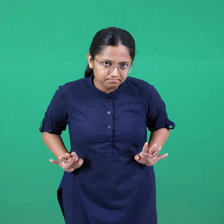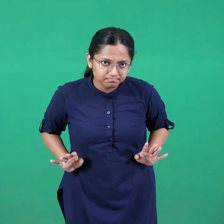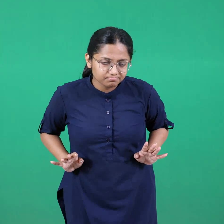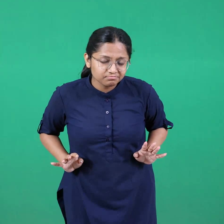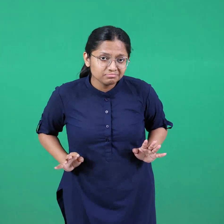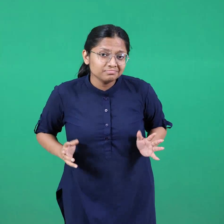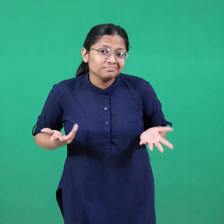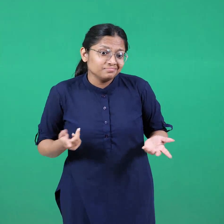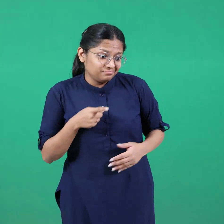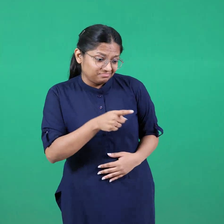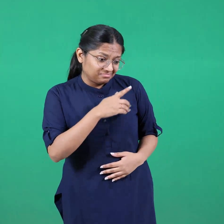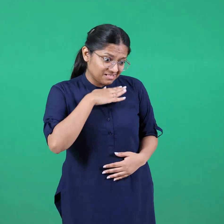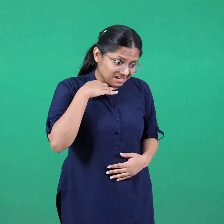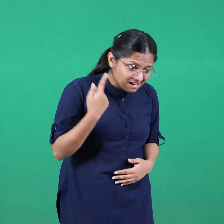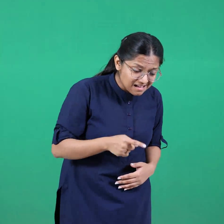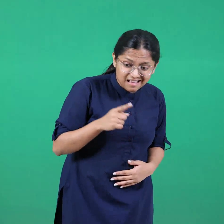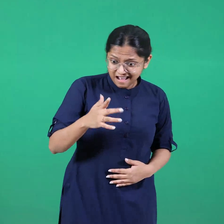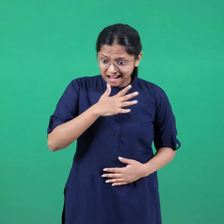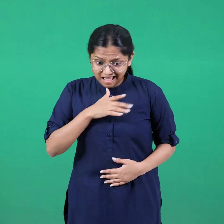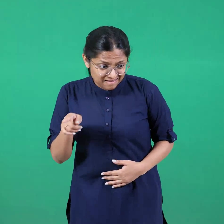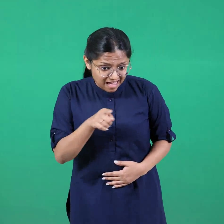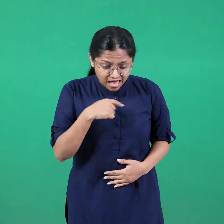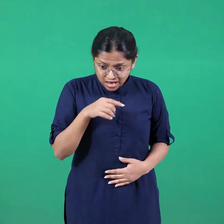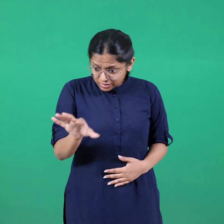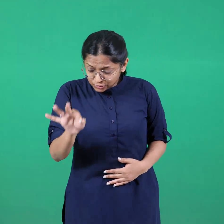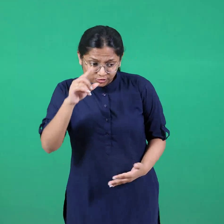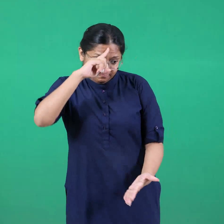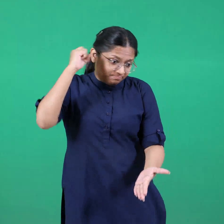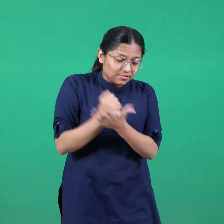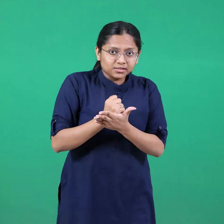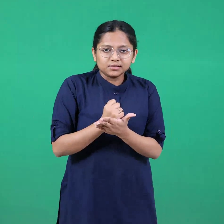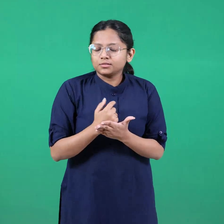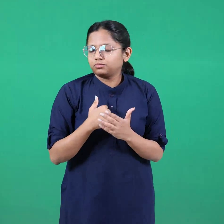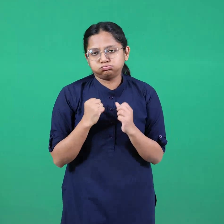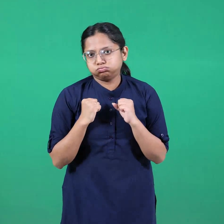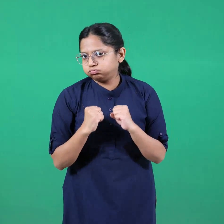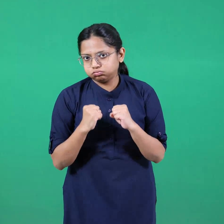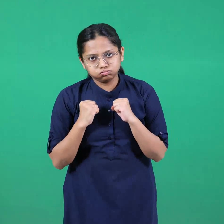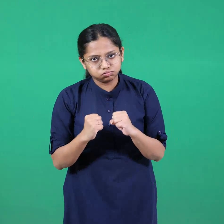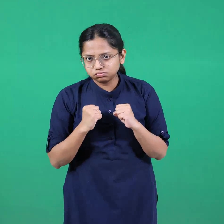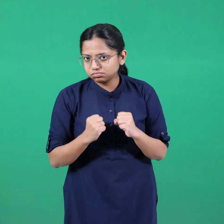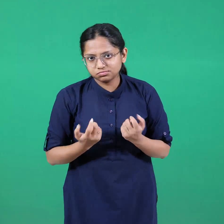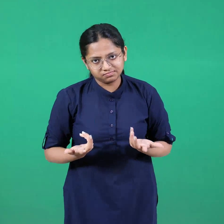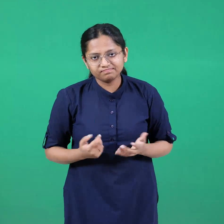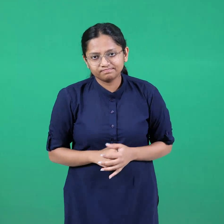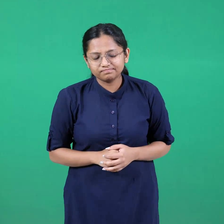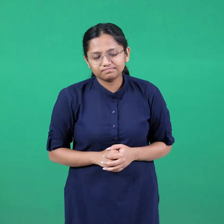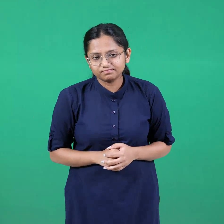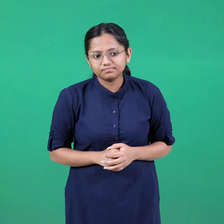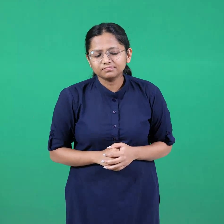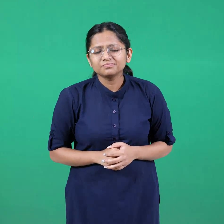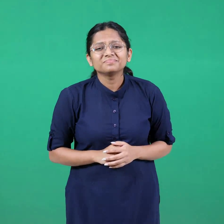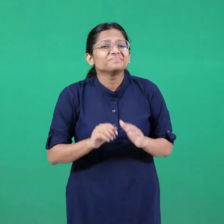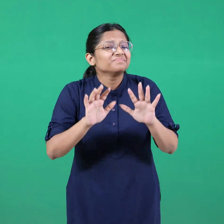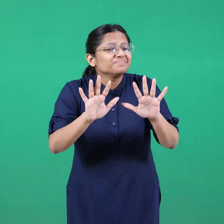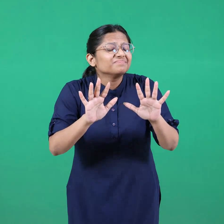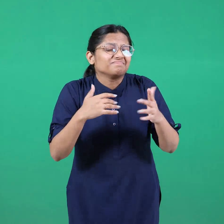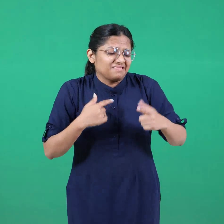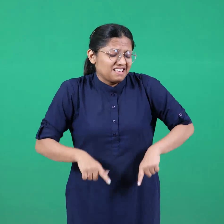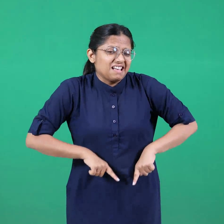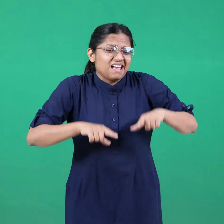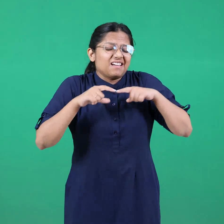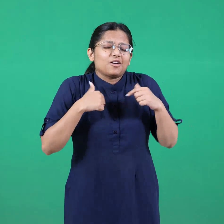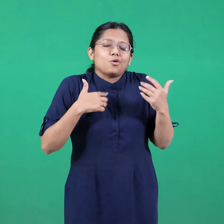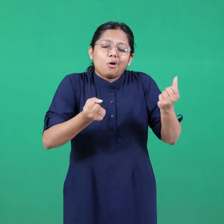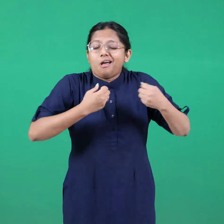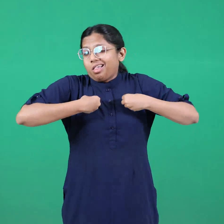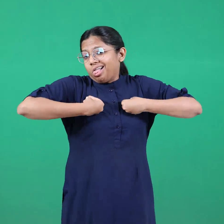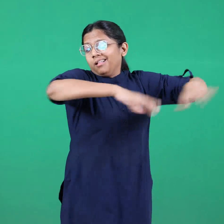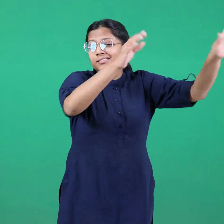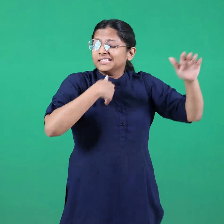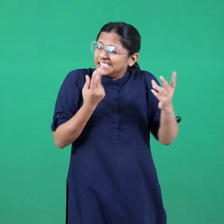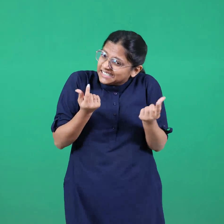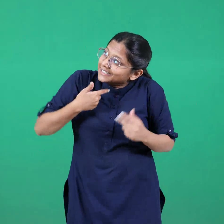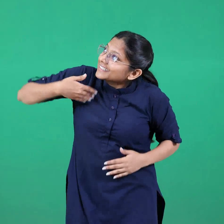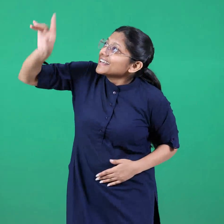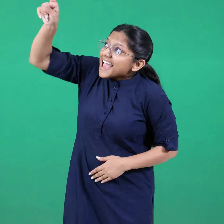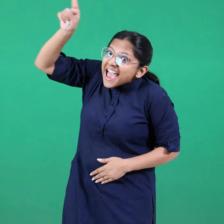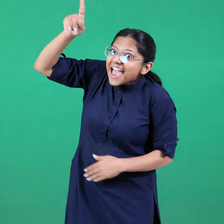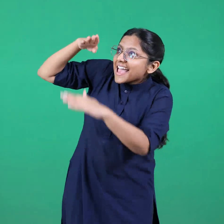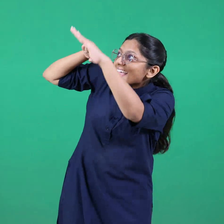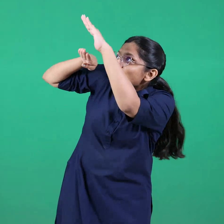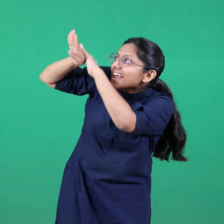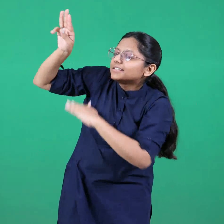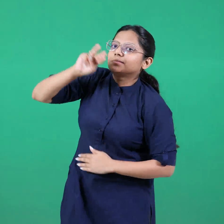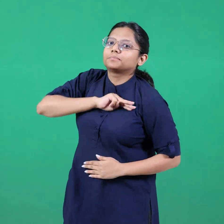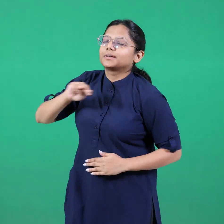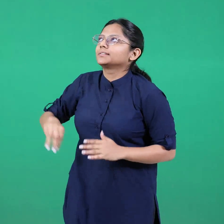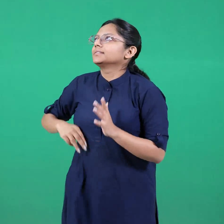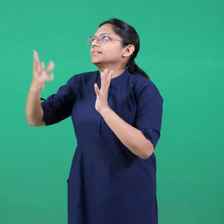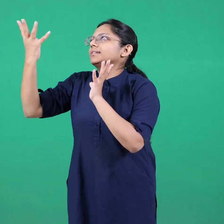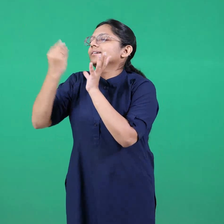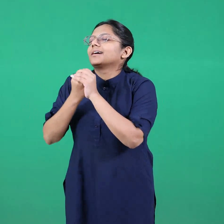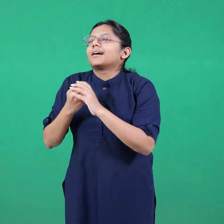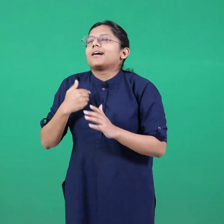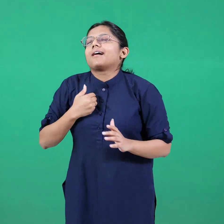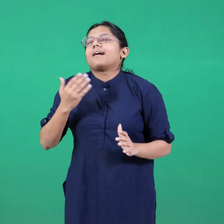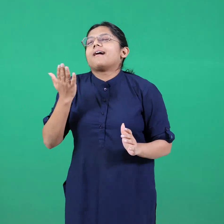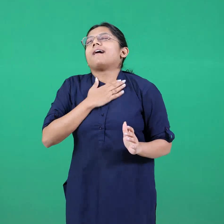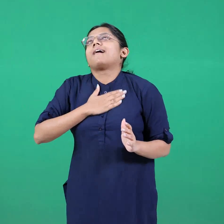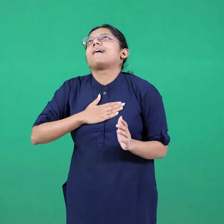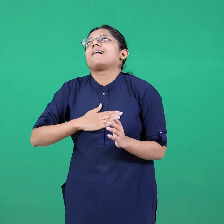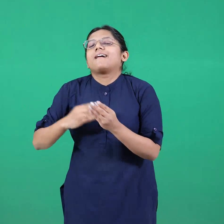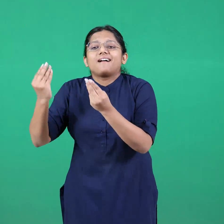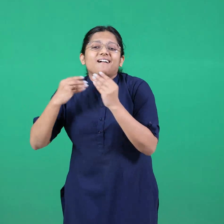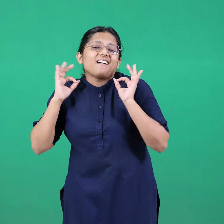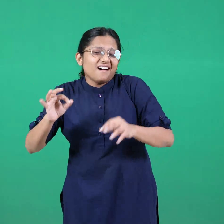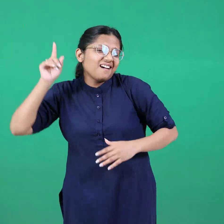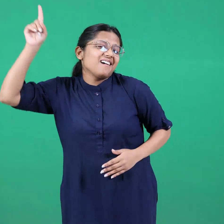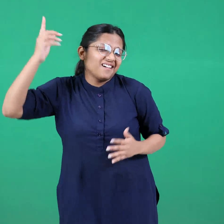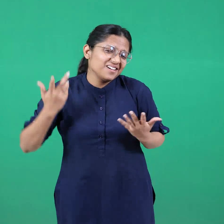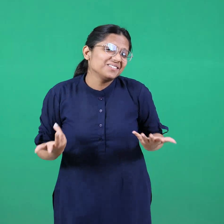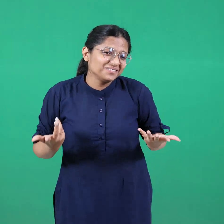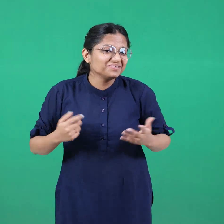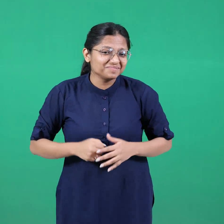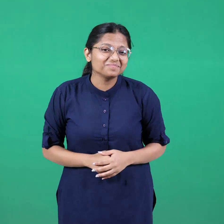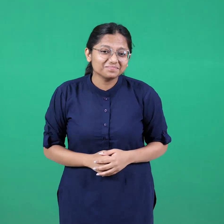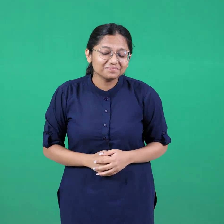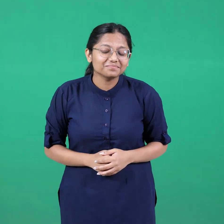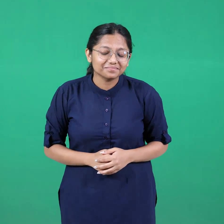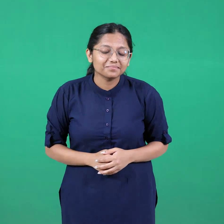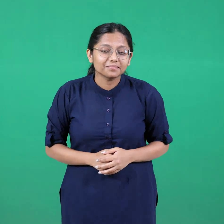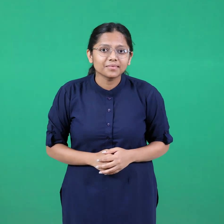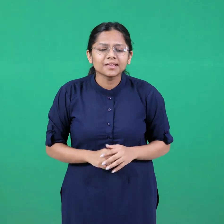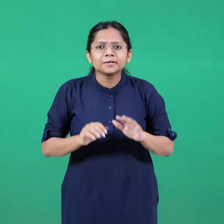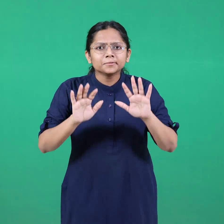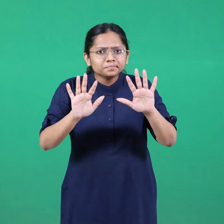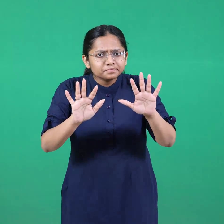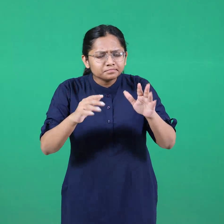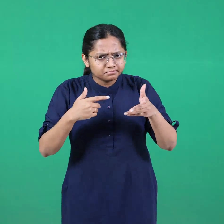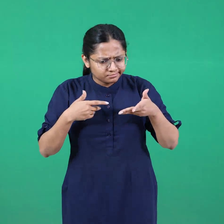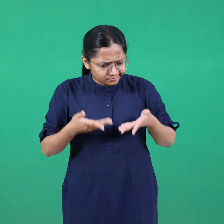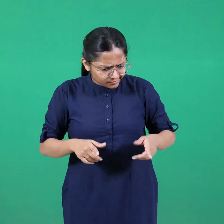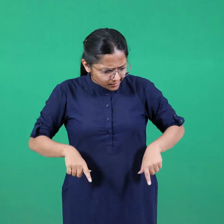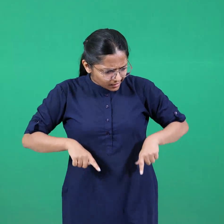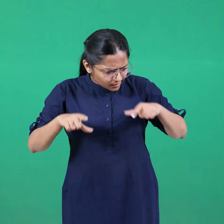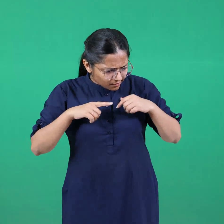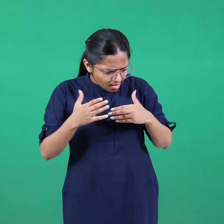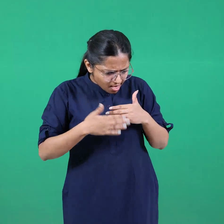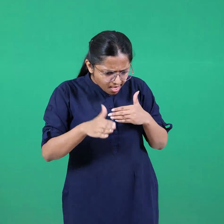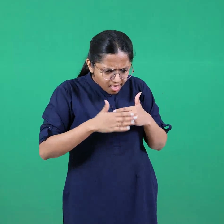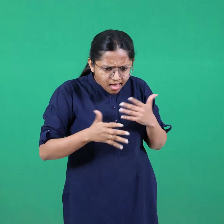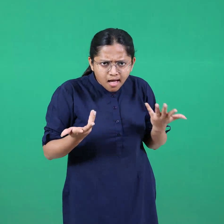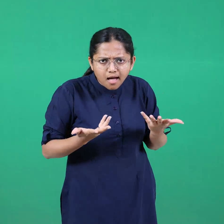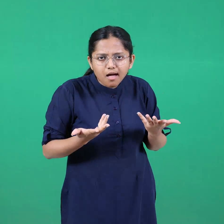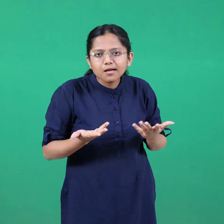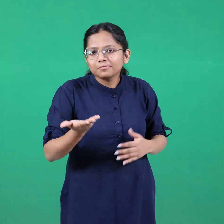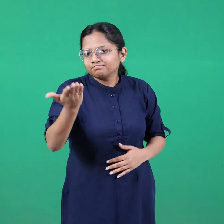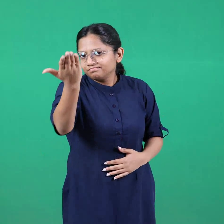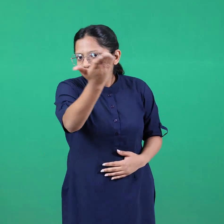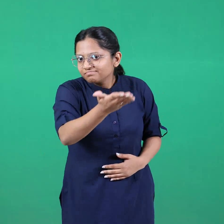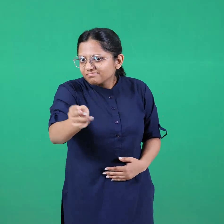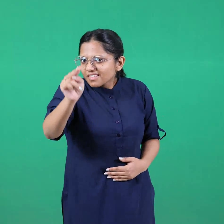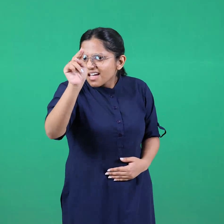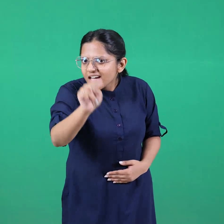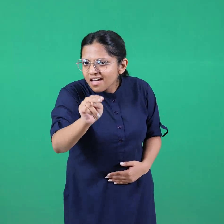But it is more necessary for you that I remain in the body.